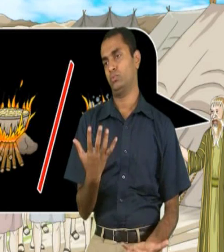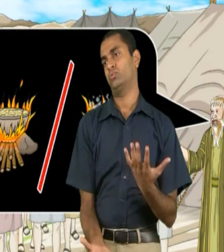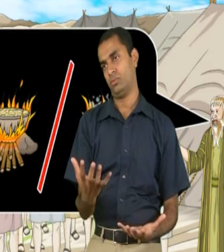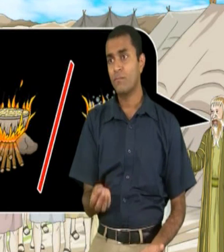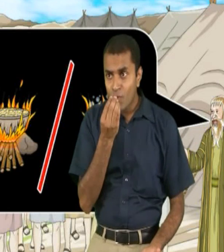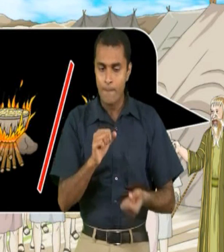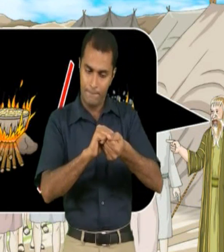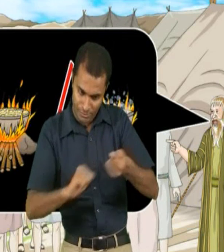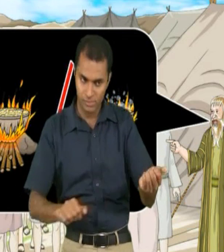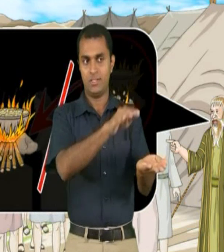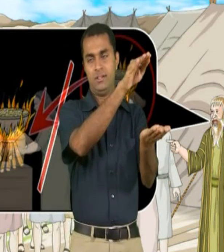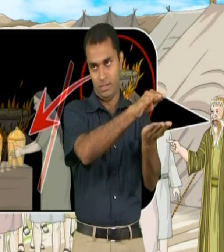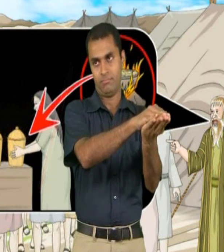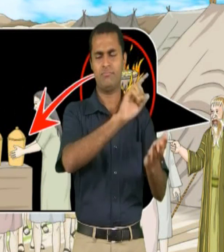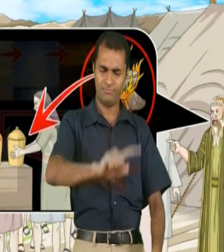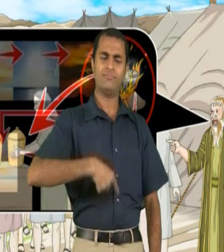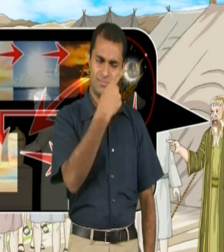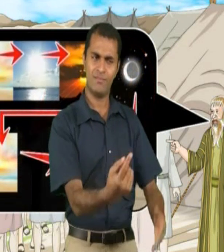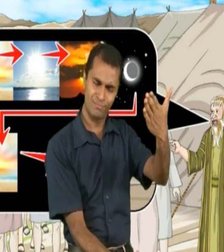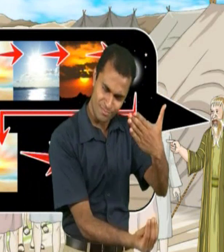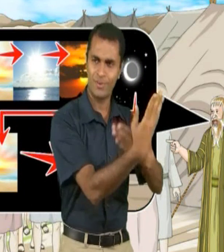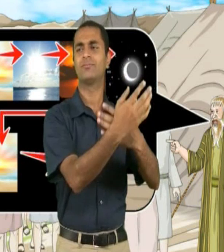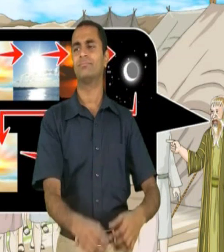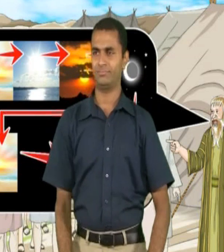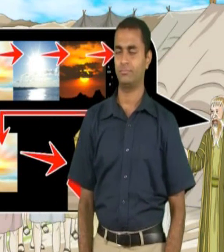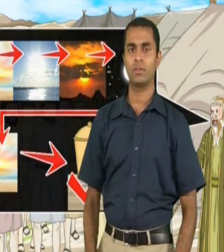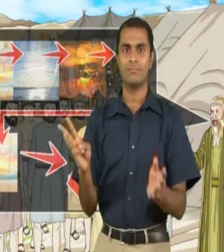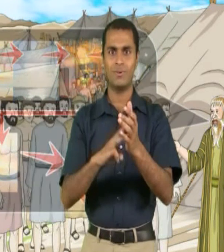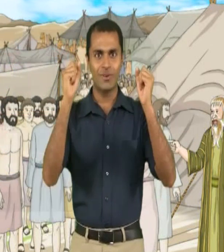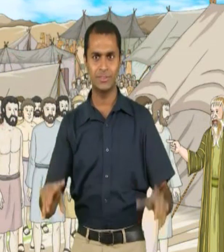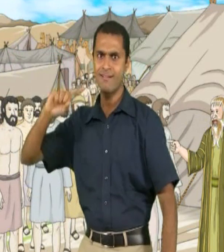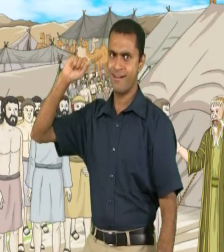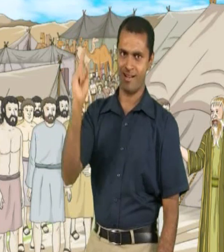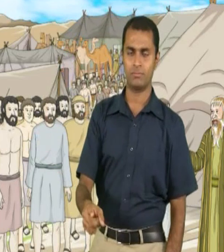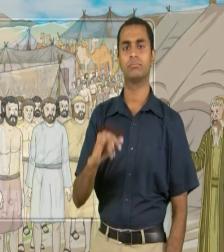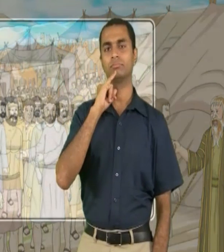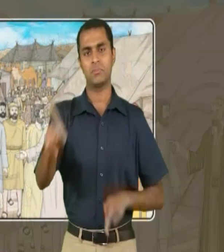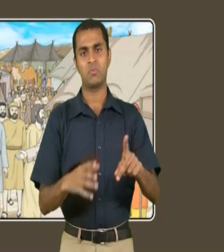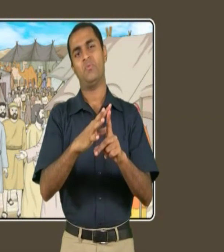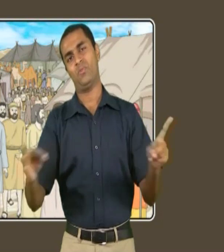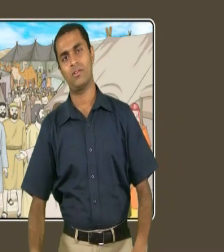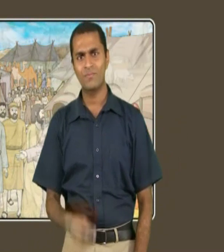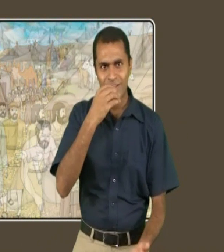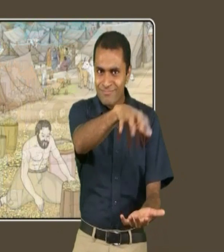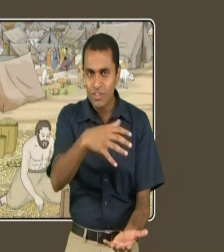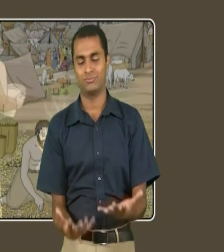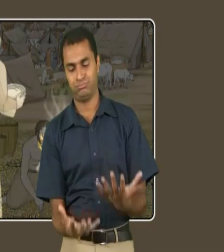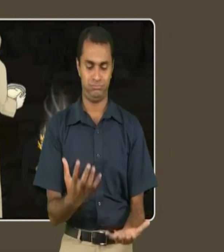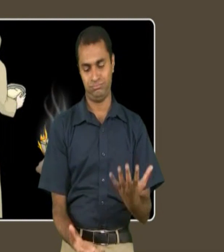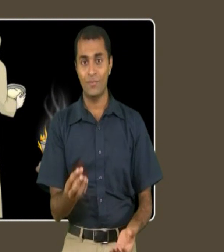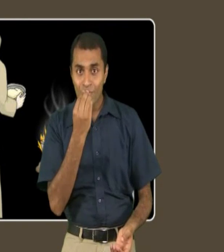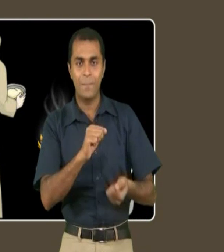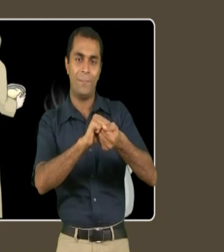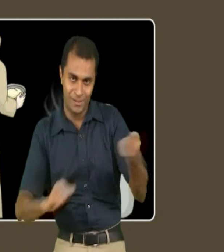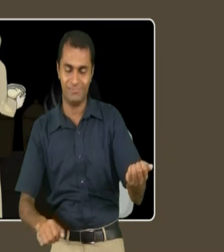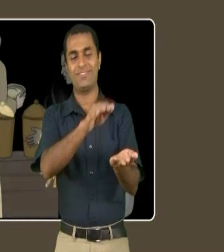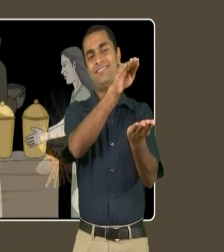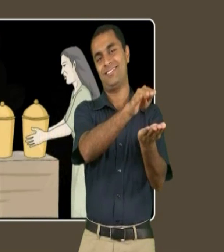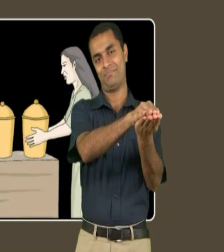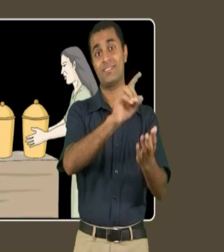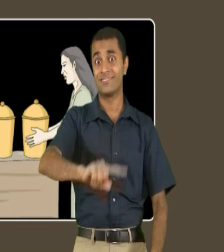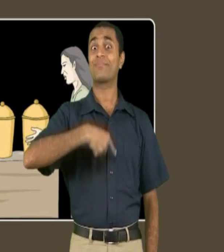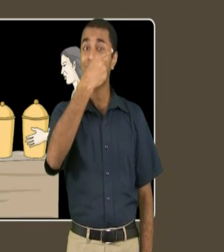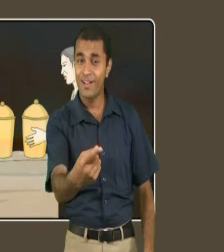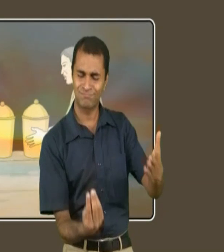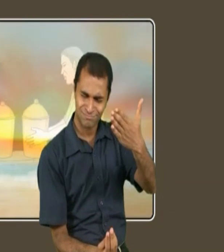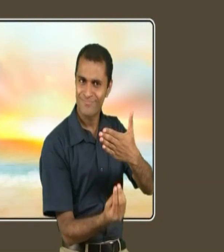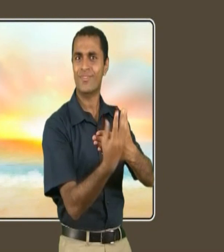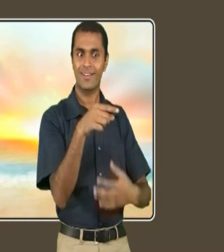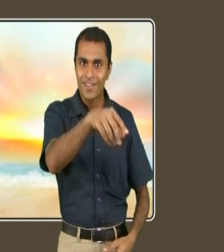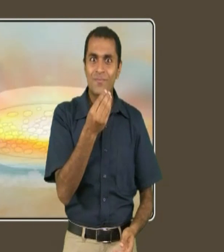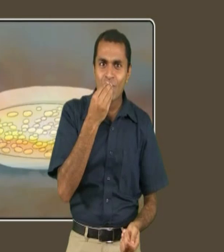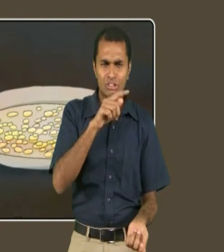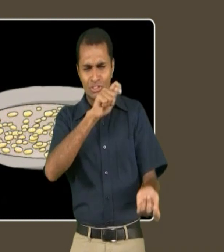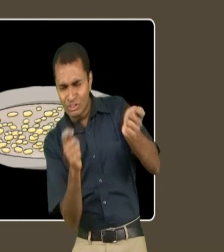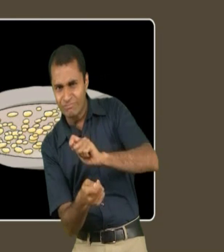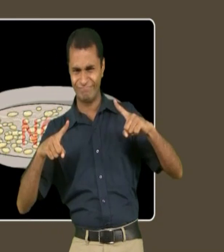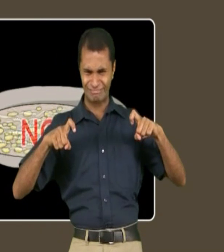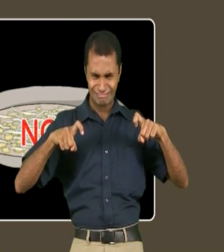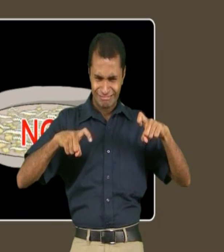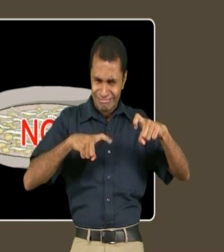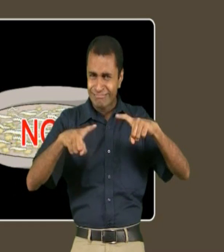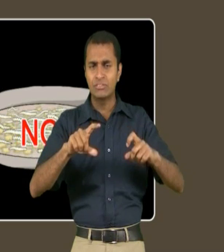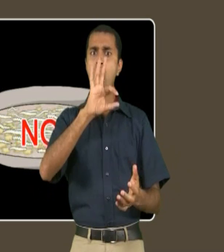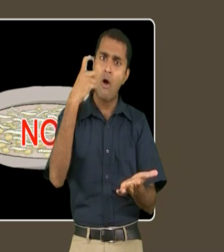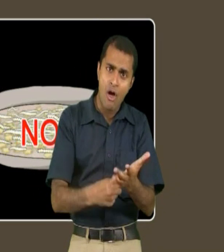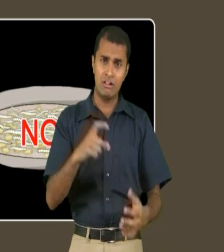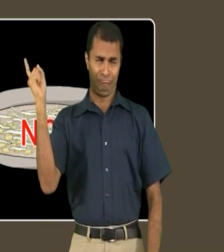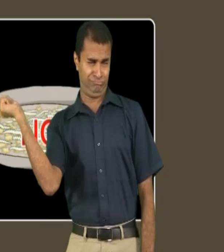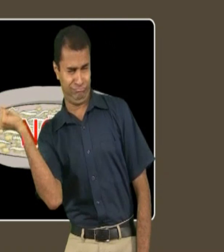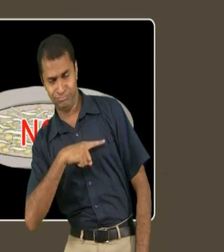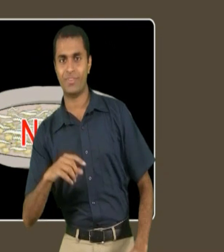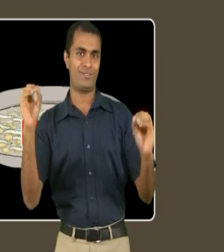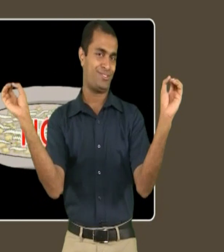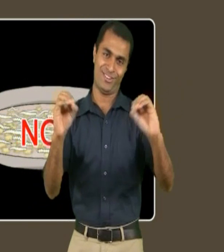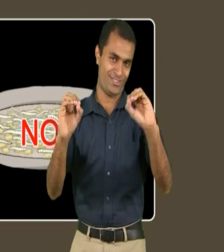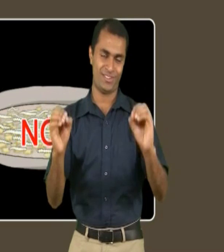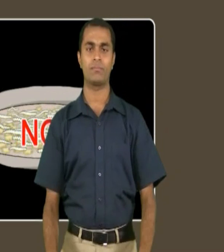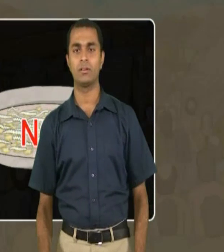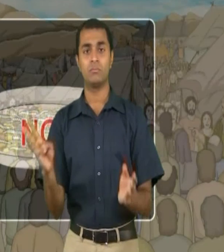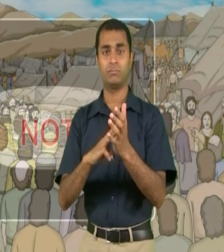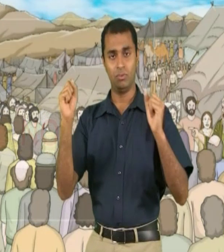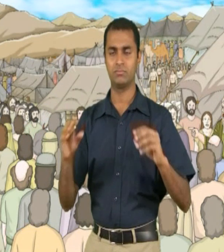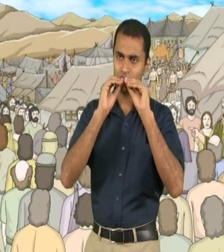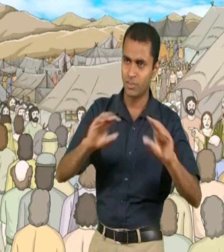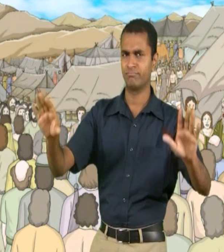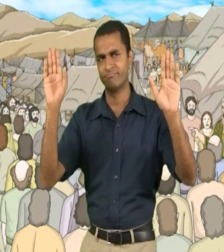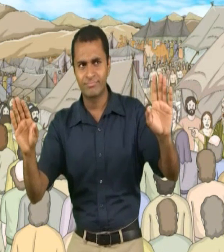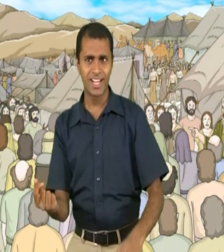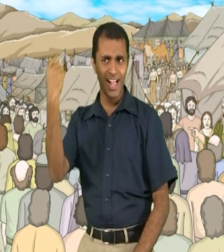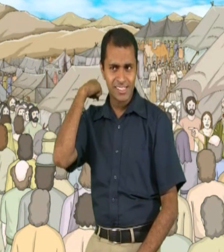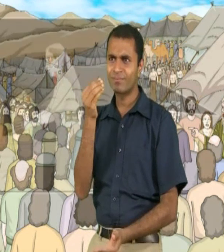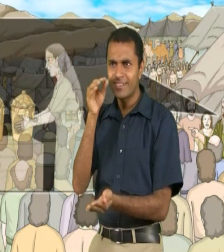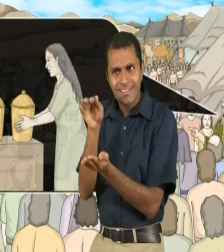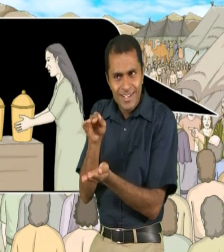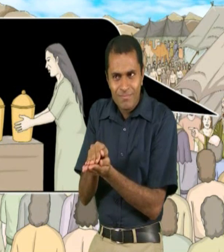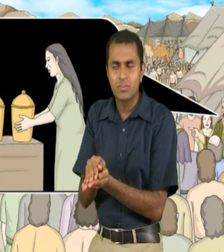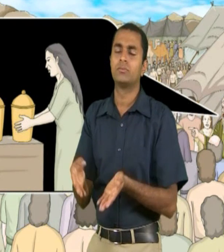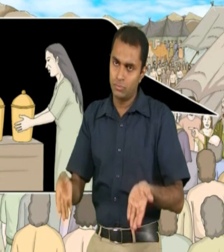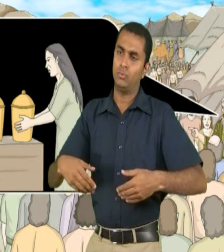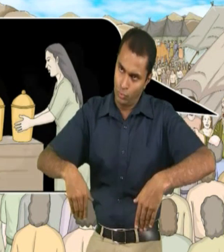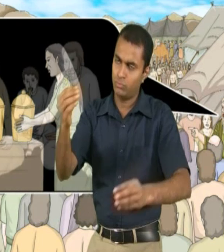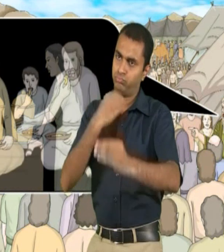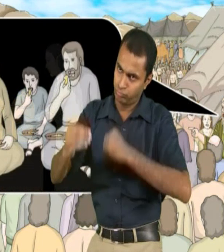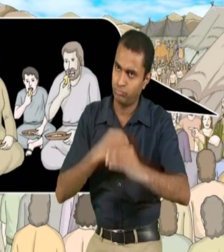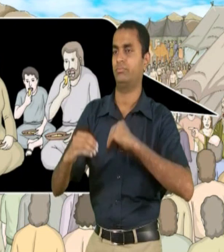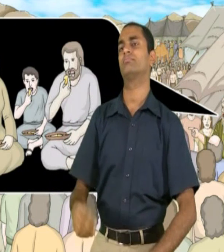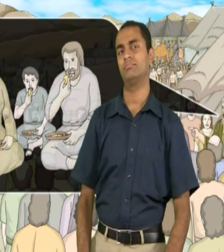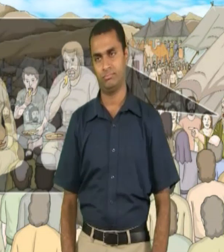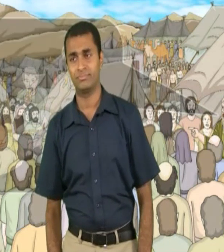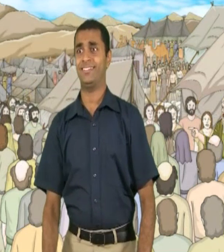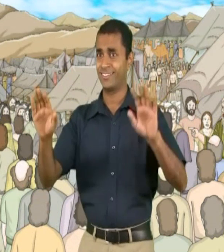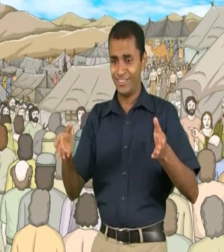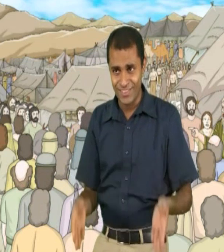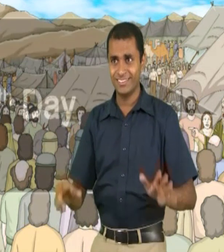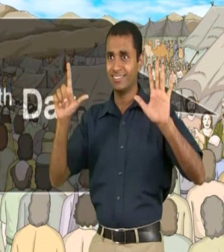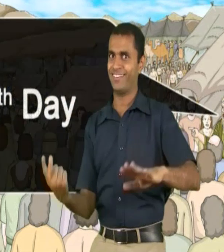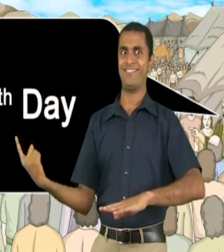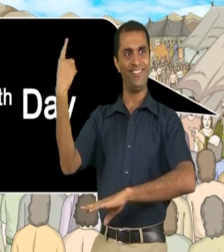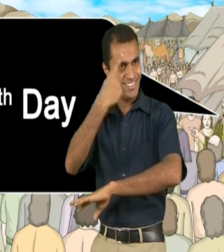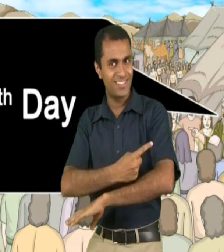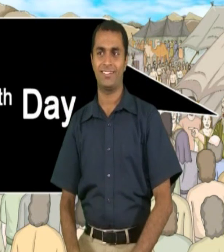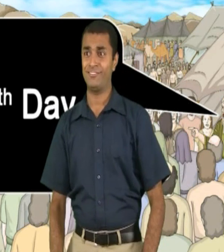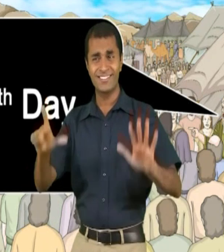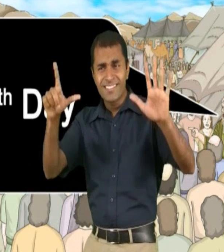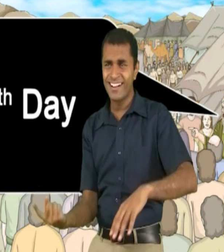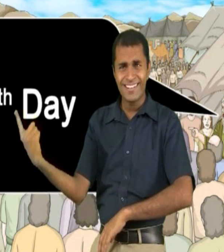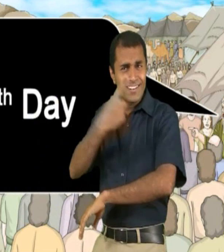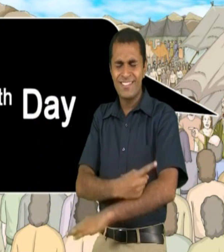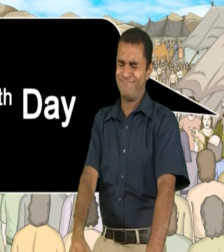Then set aside whatever remains and keep it until morning.’” So they set it aside until morning as Moses had commanded, and it did not smell or contain any maggots.